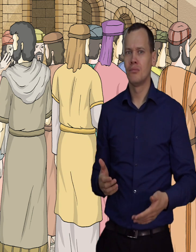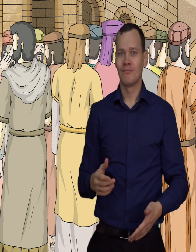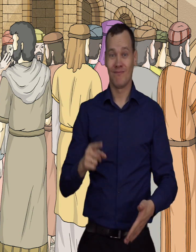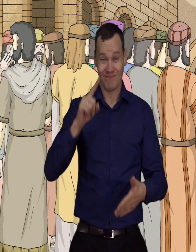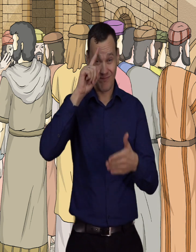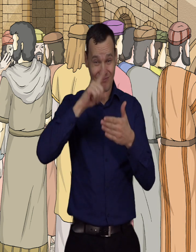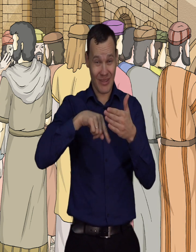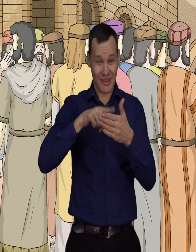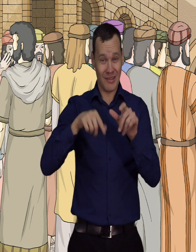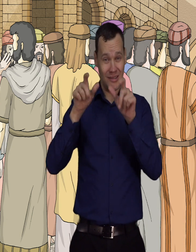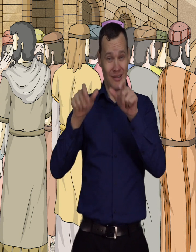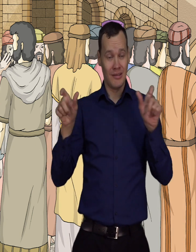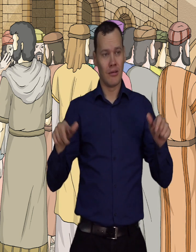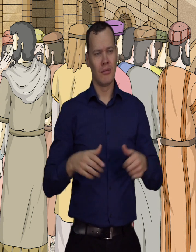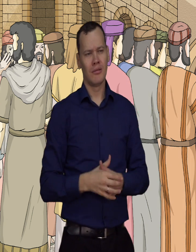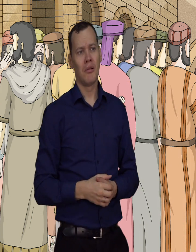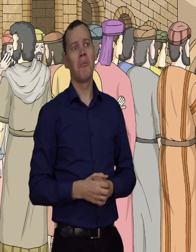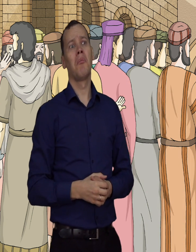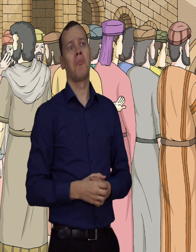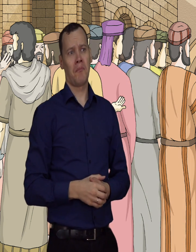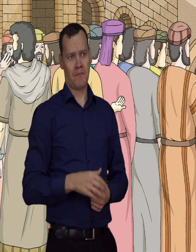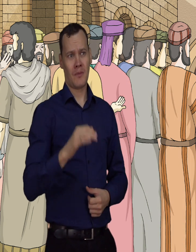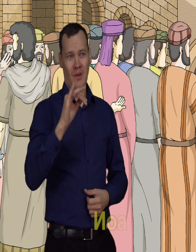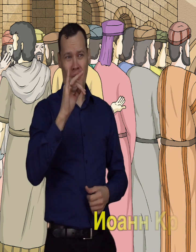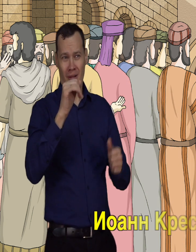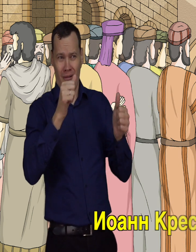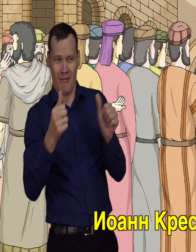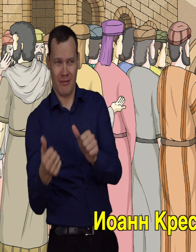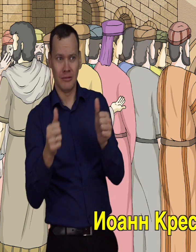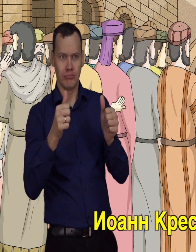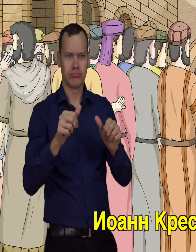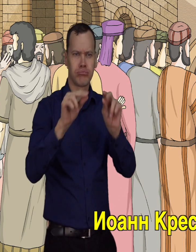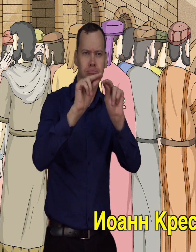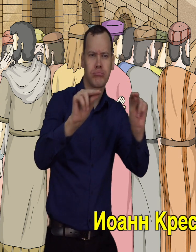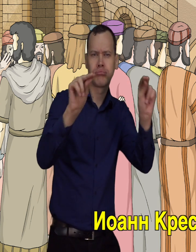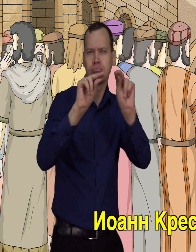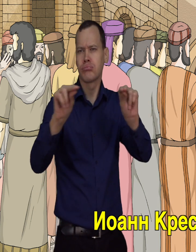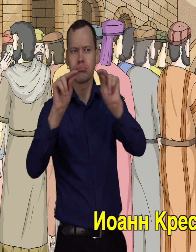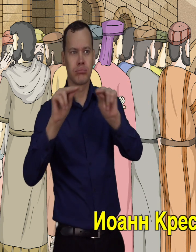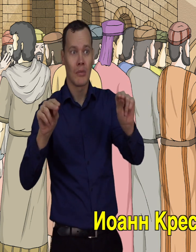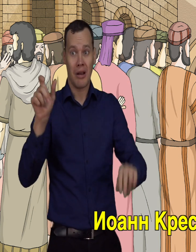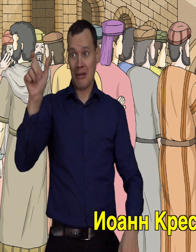Paul asked.